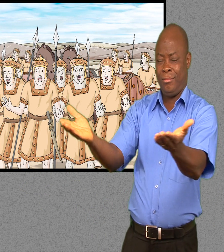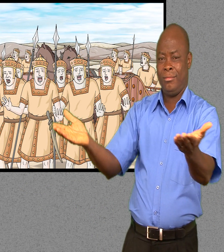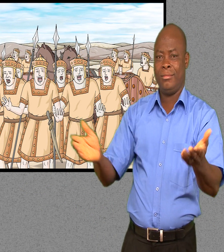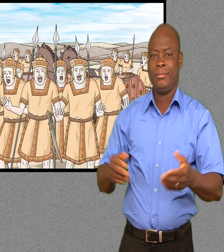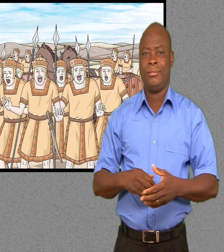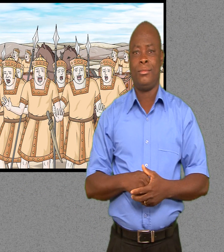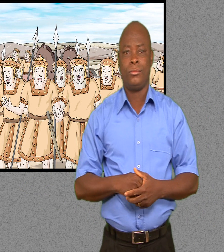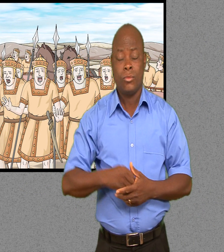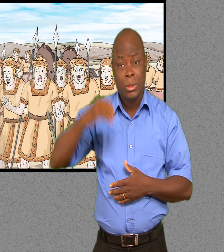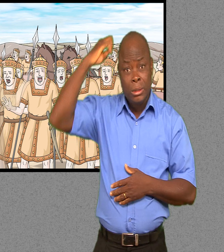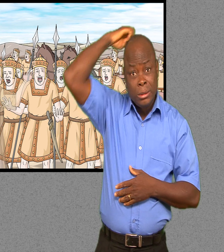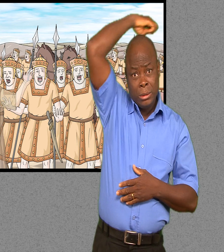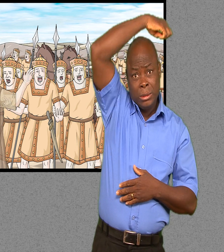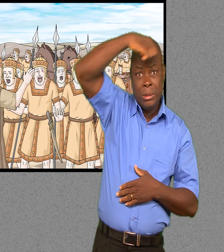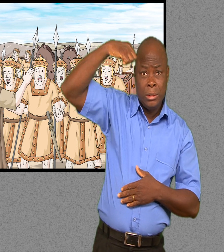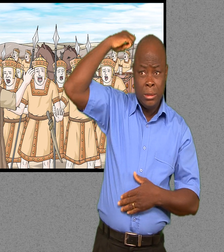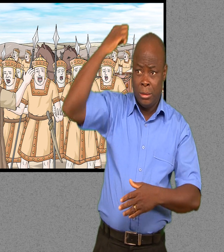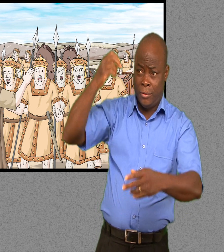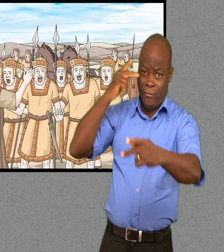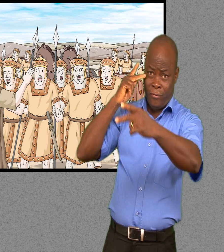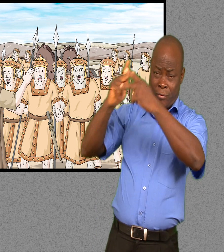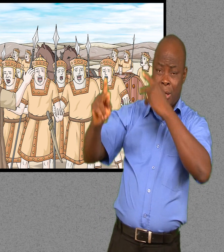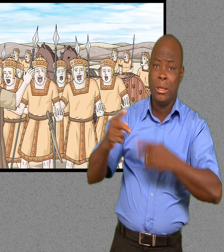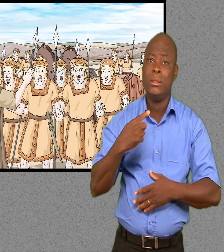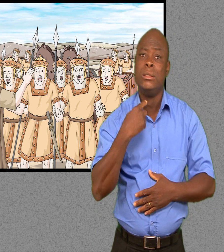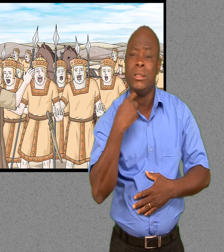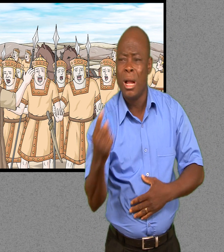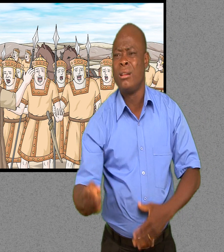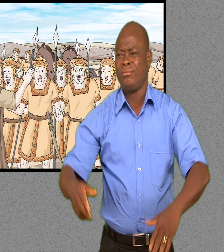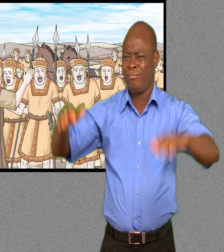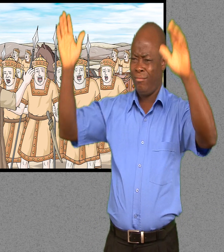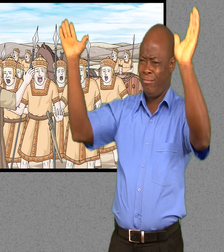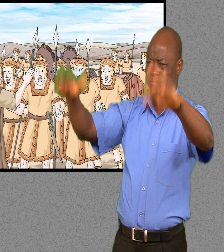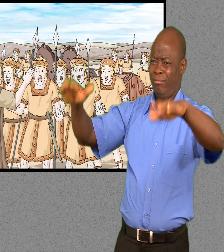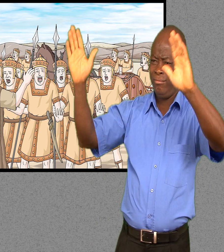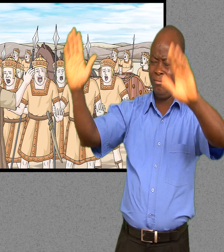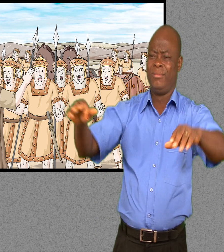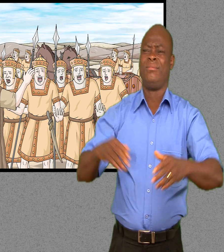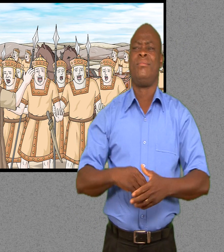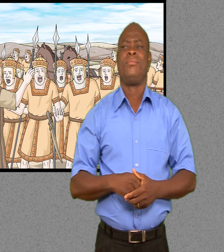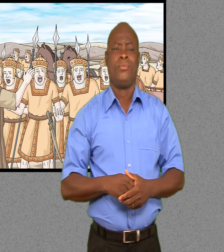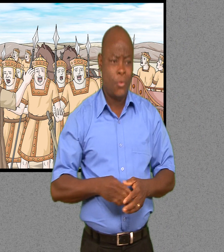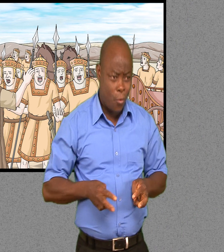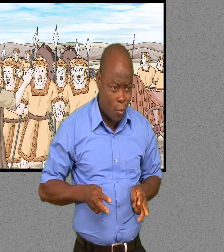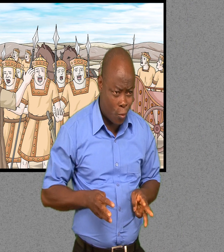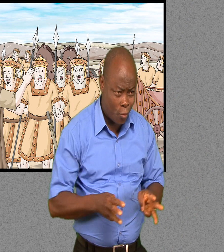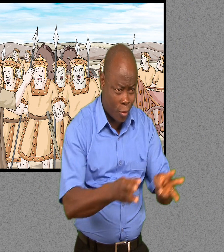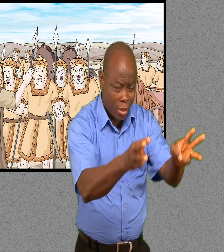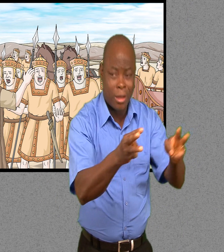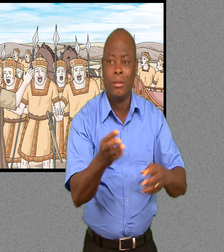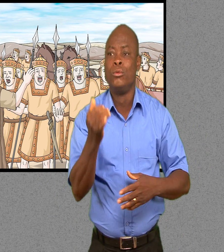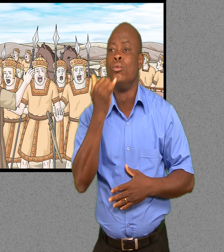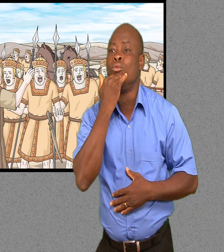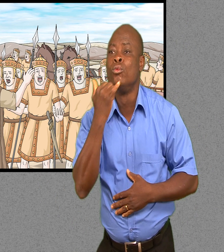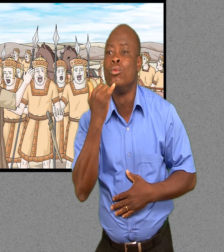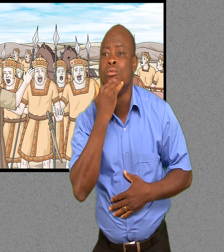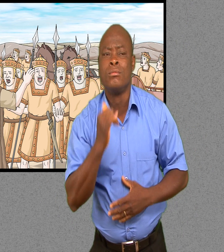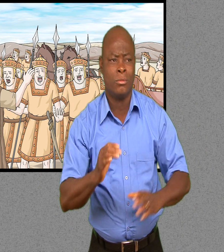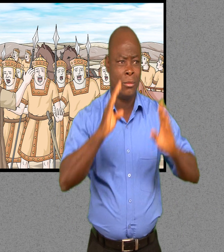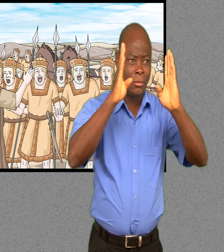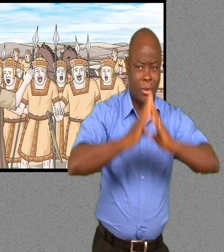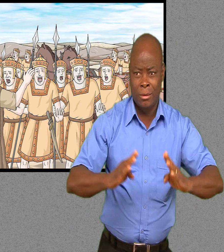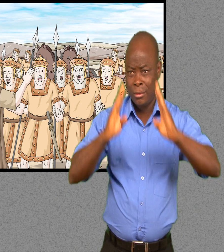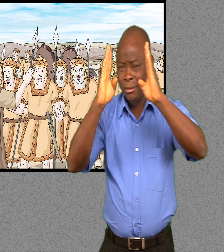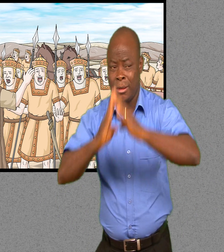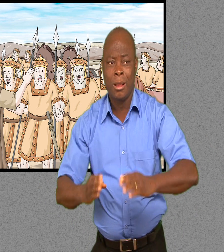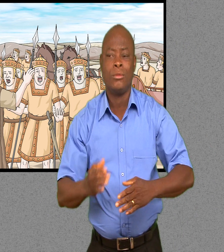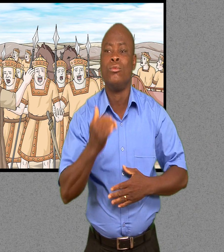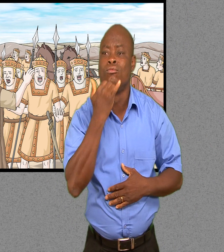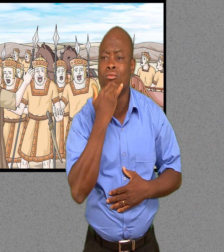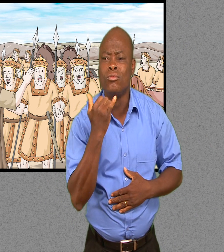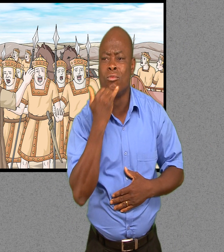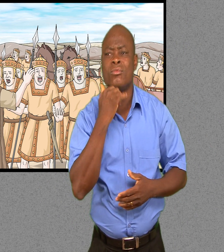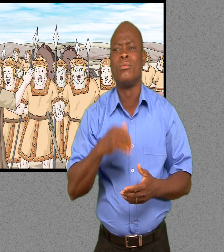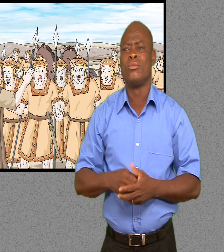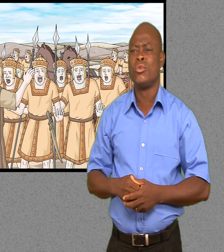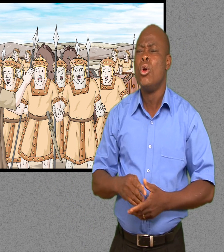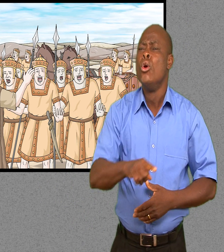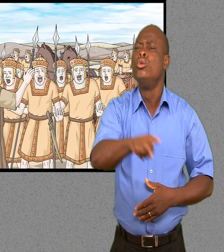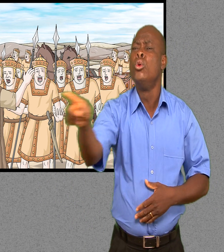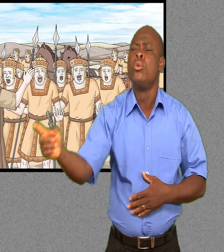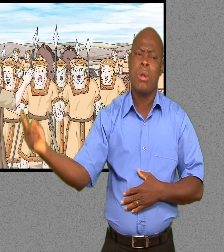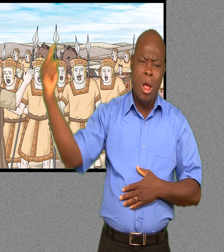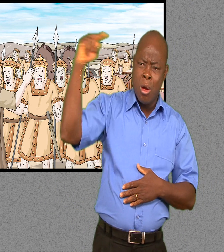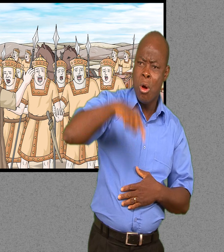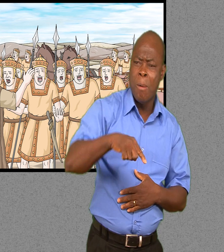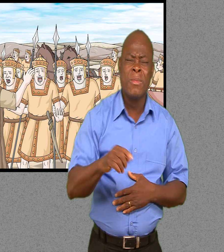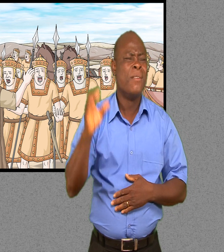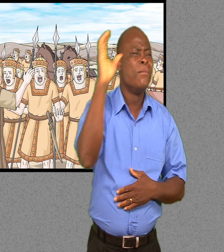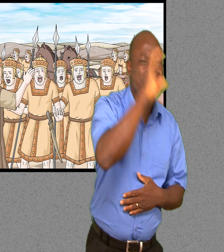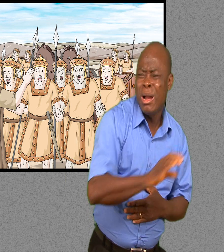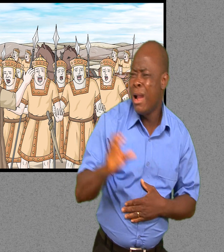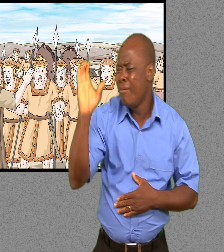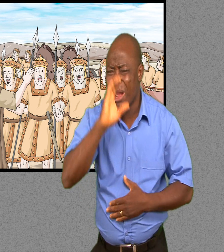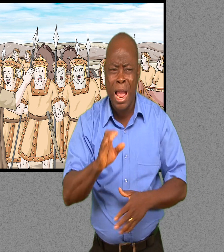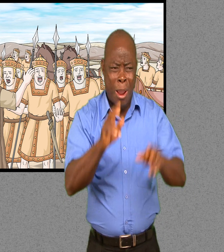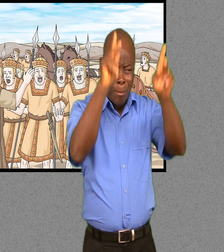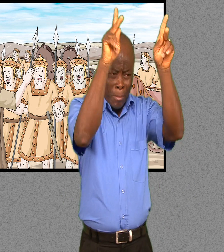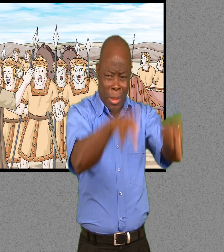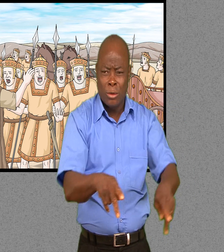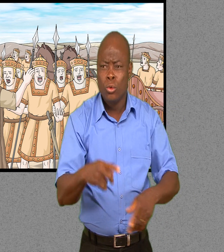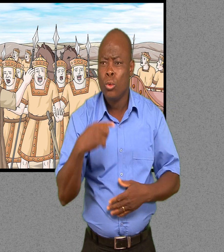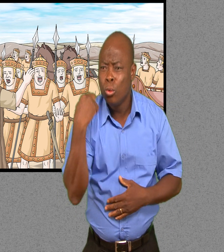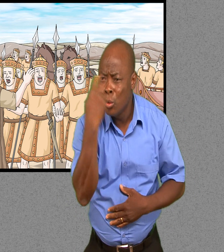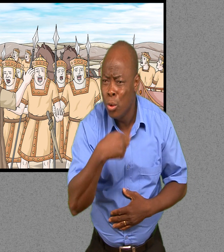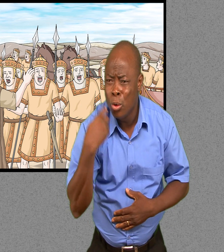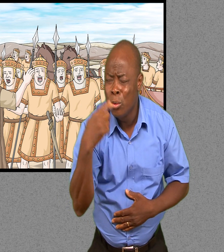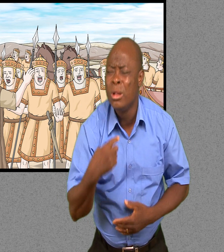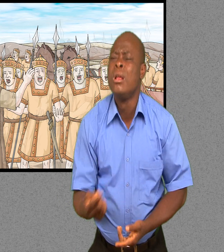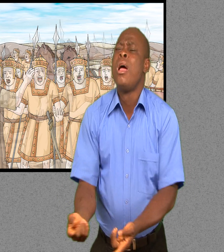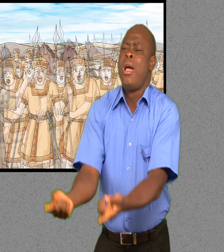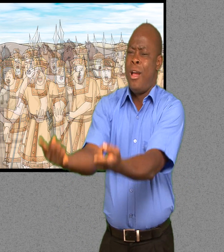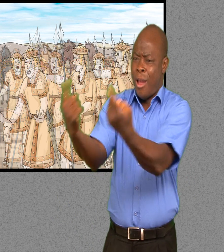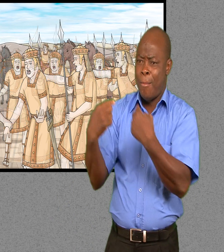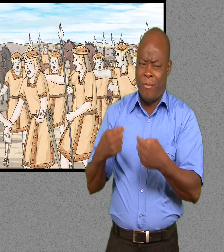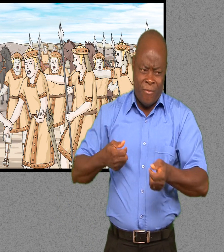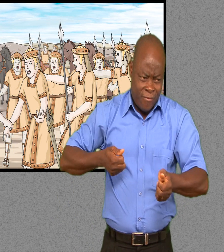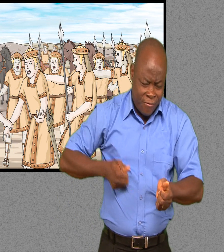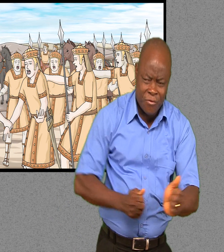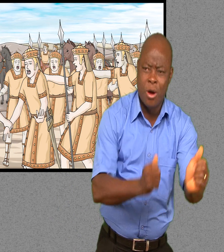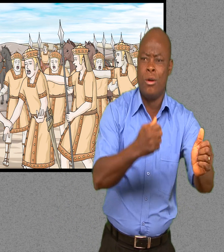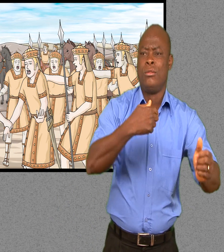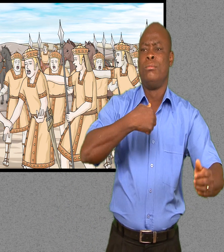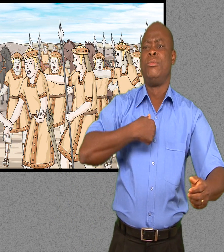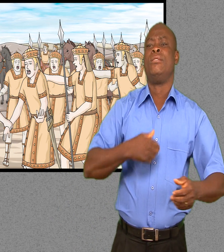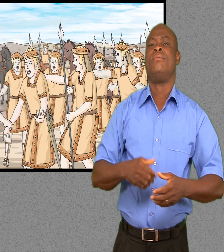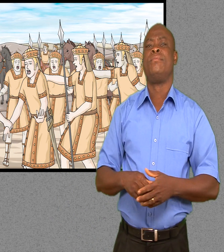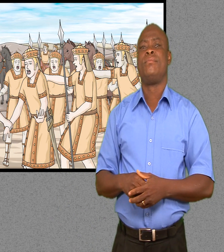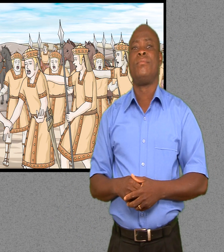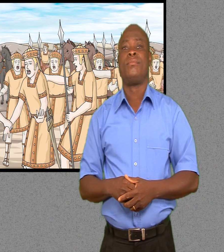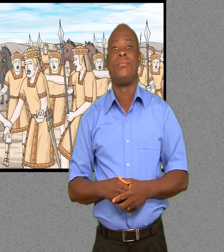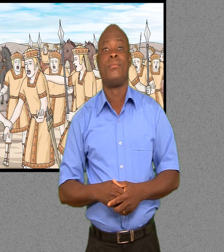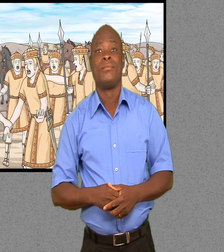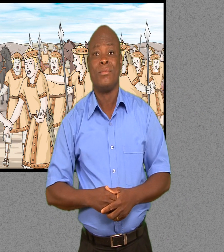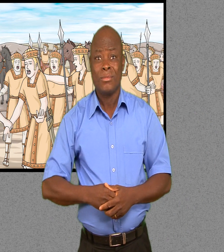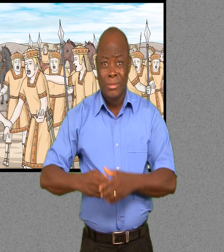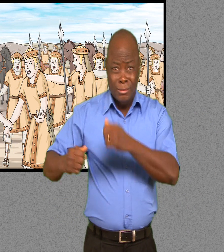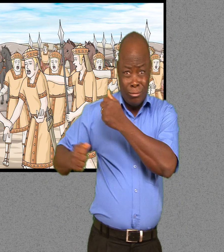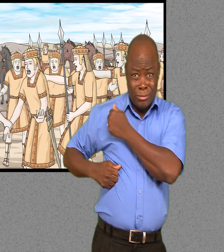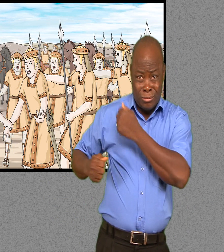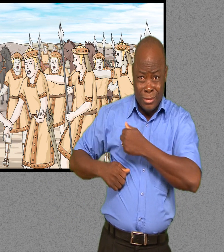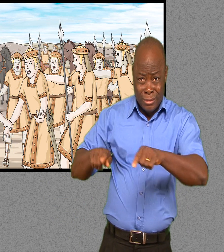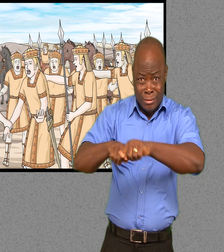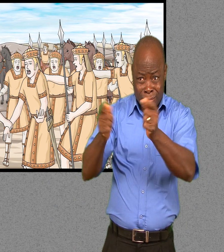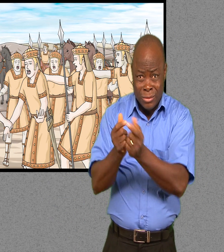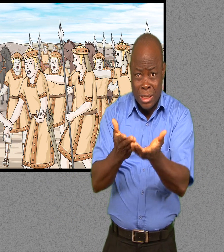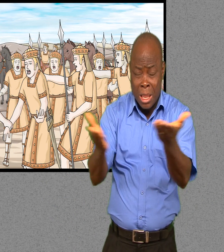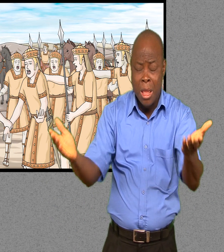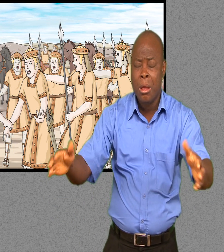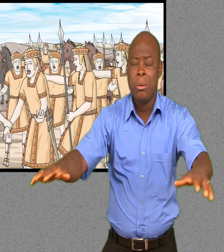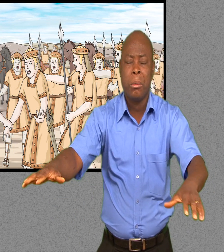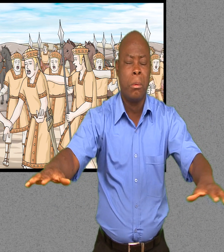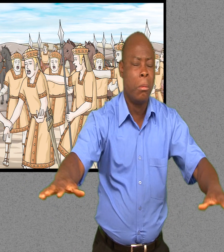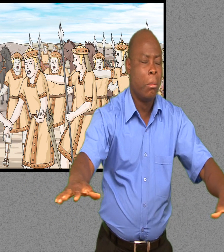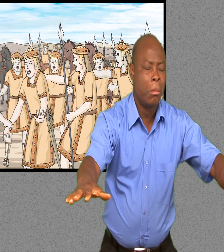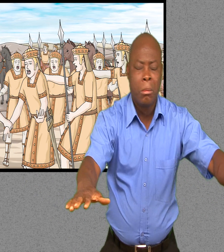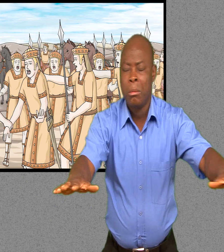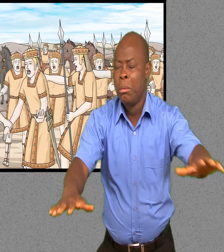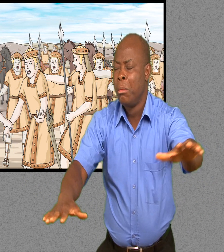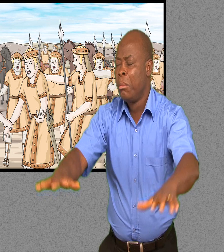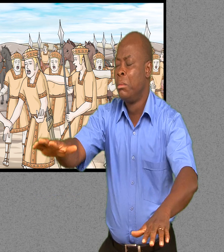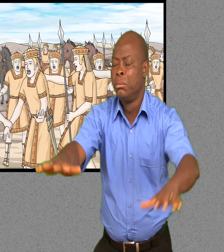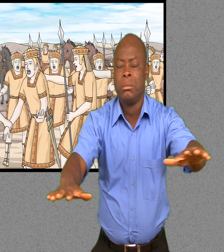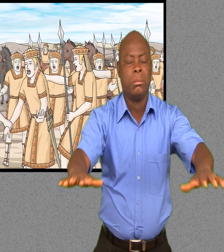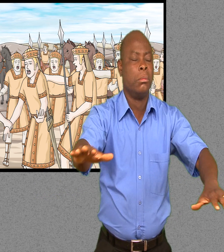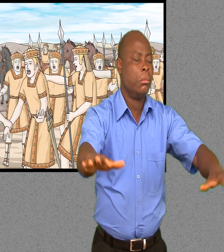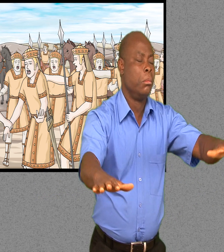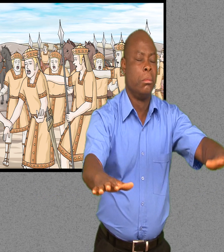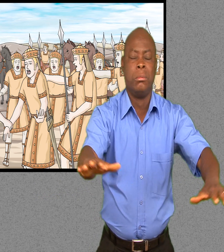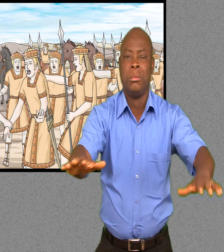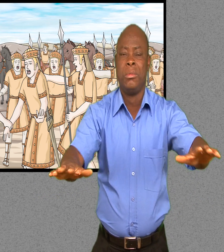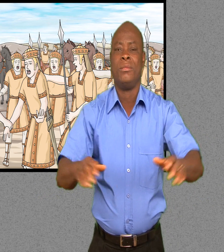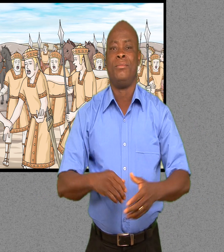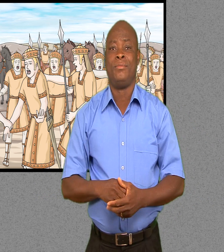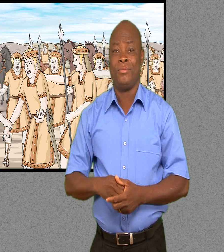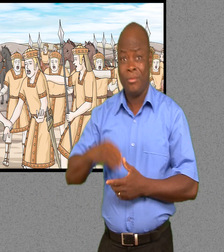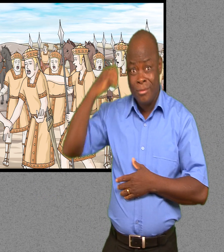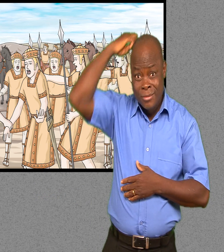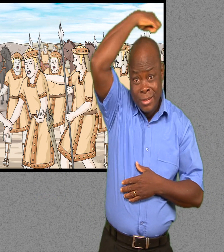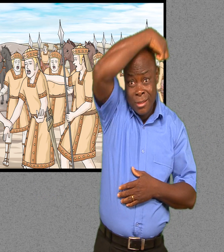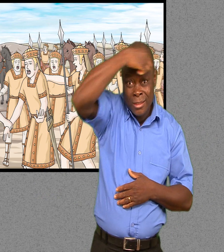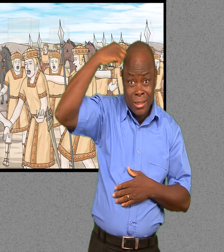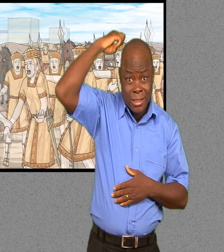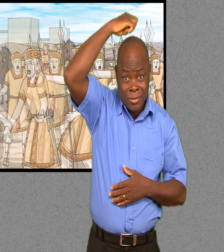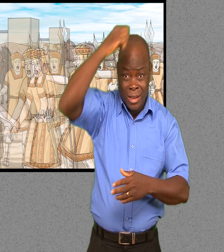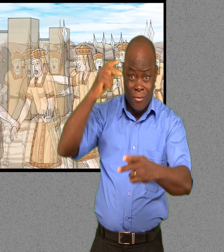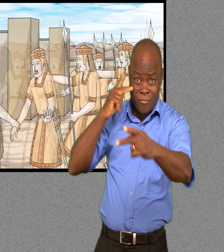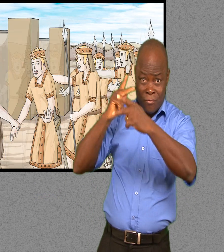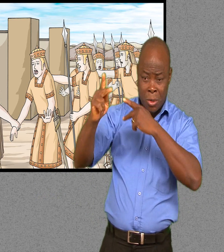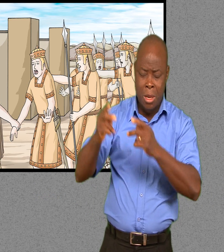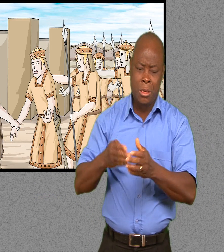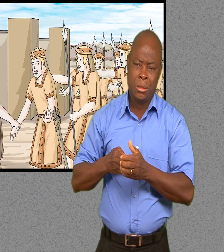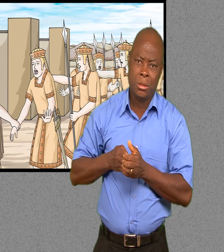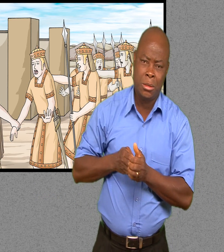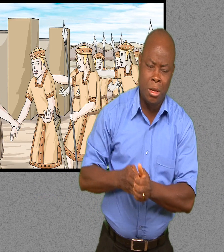And Elisha told them, “This is not the way, and this is not the city. Follow me, and I will take you to the man you are seeking.”